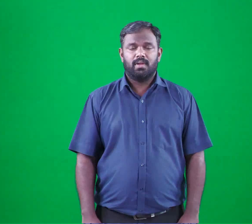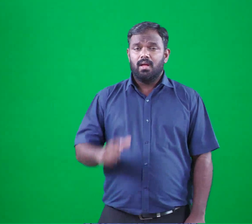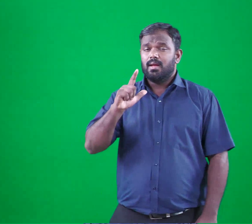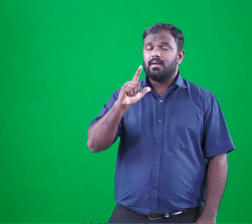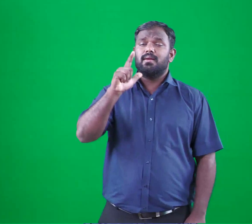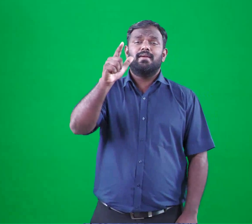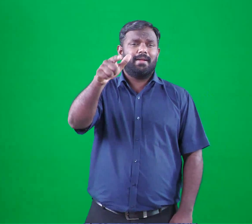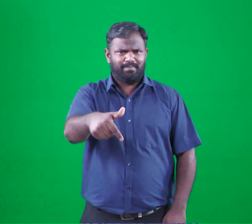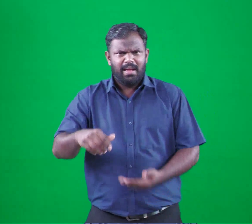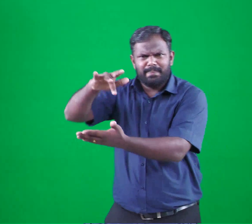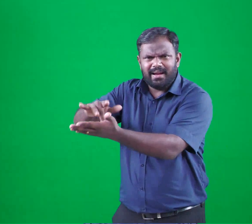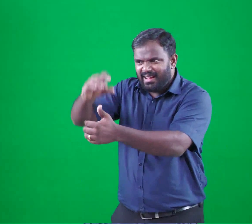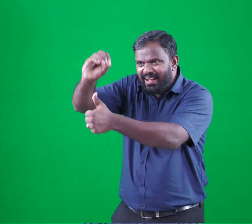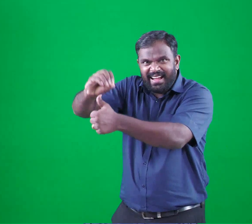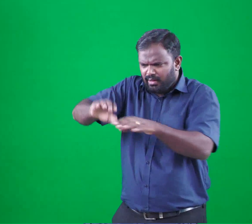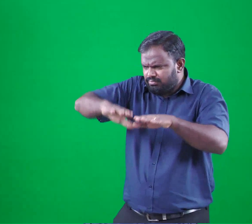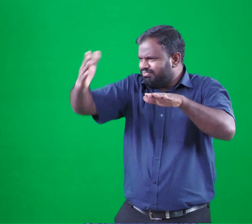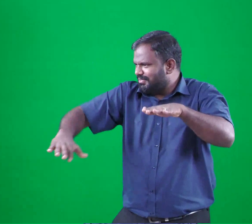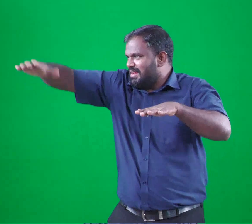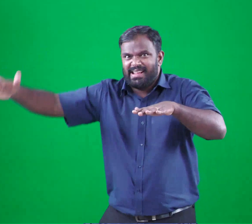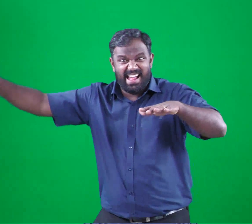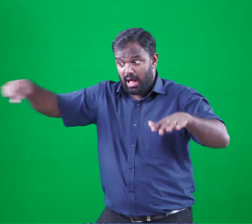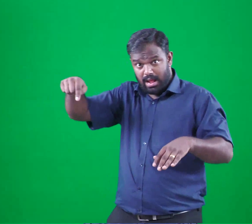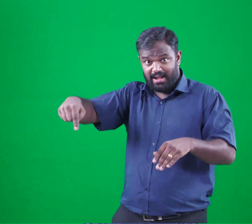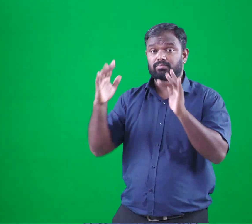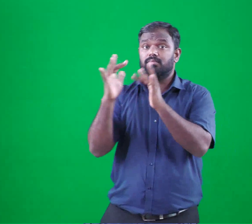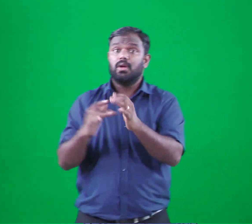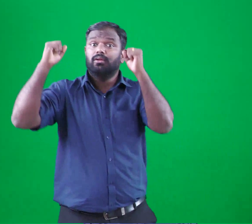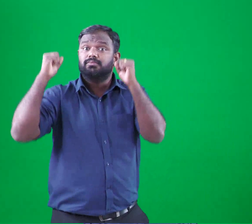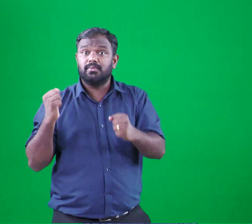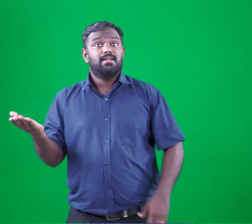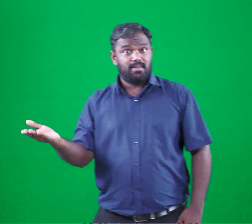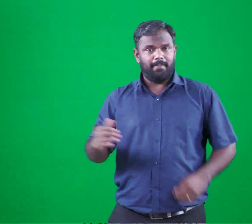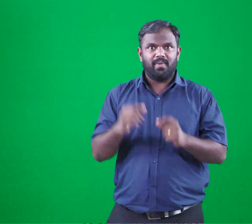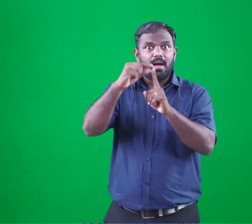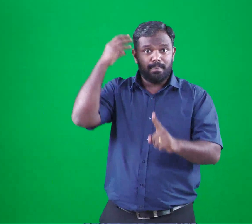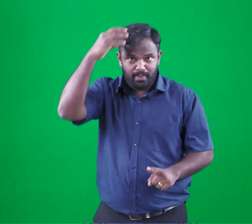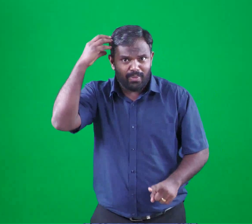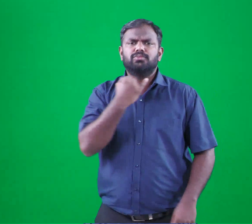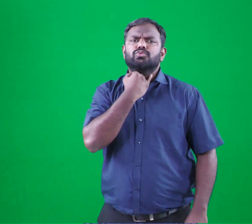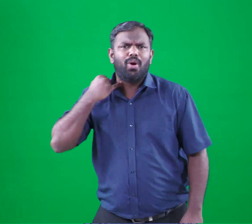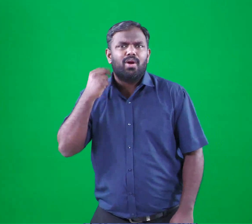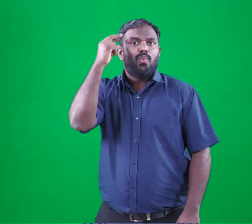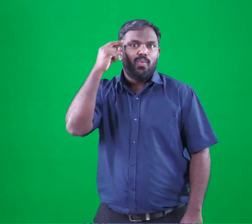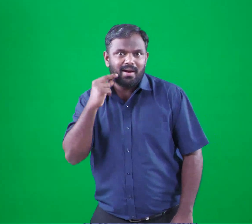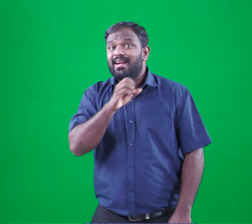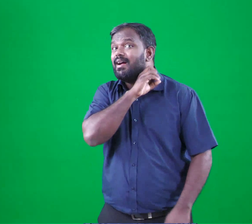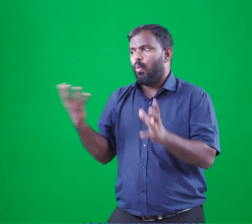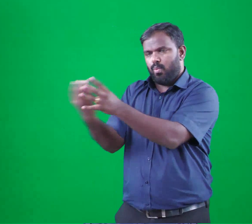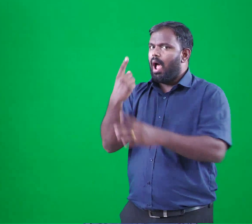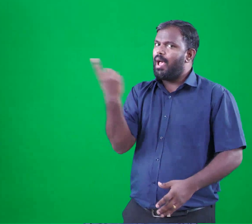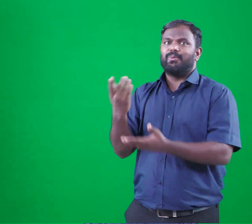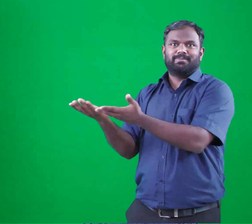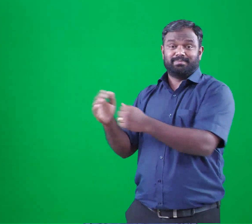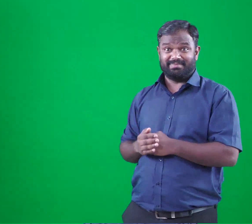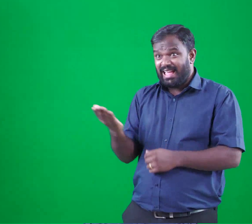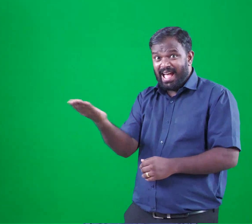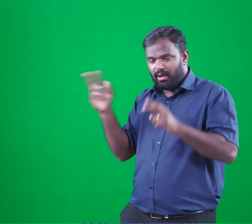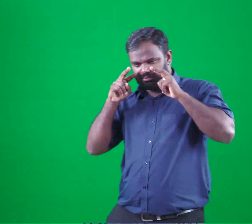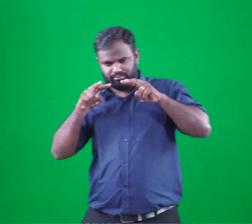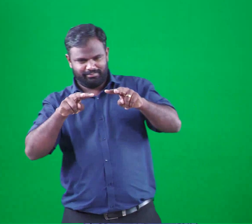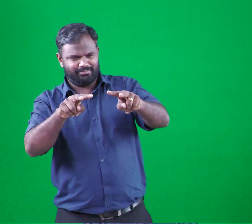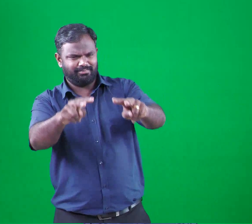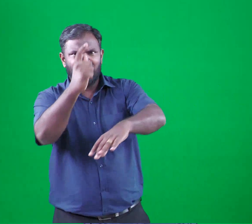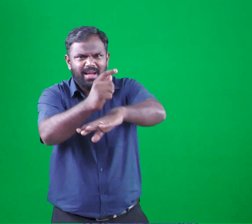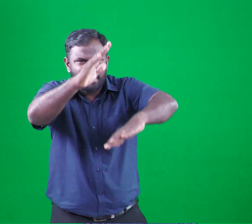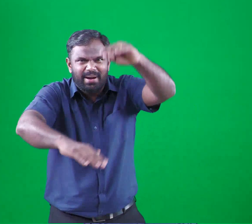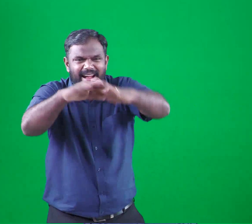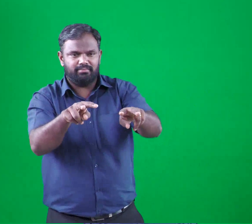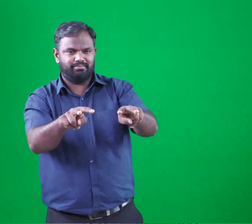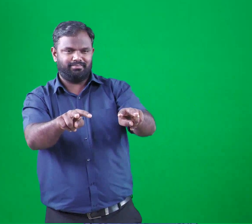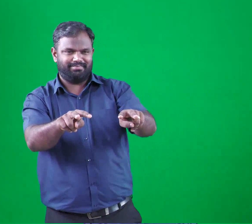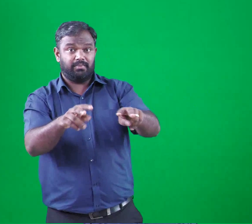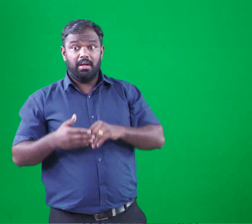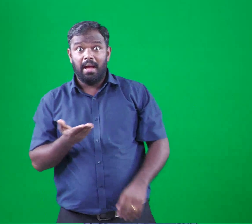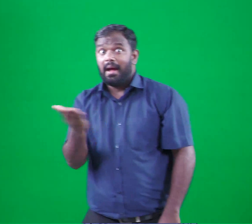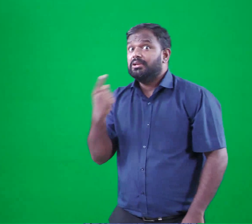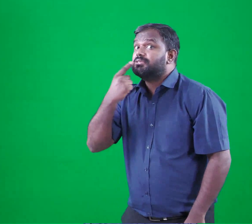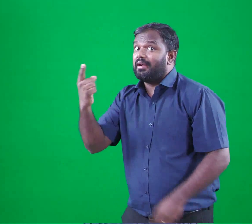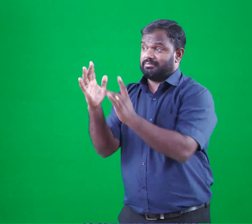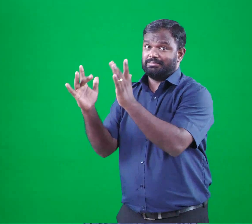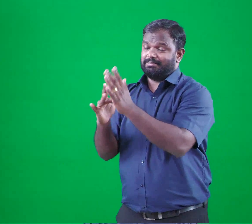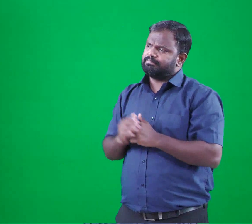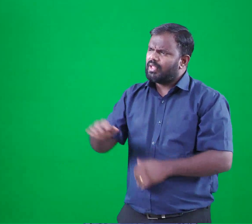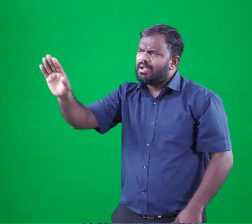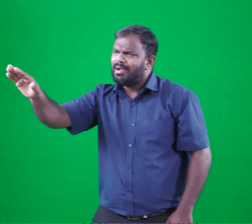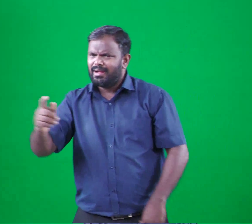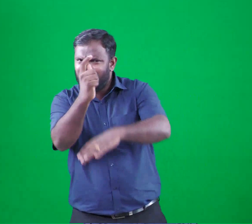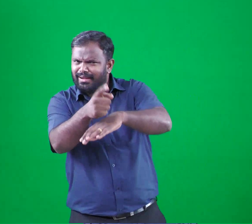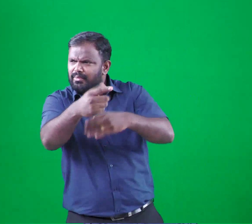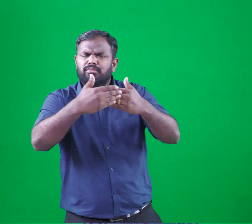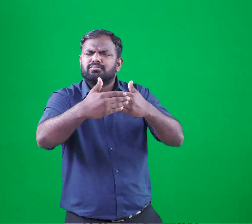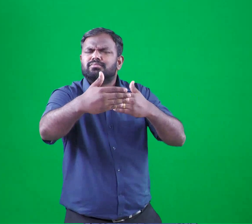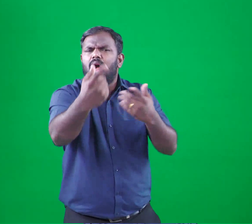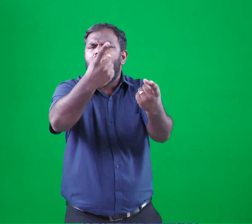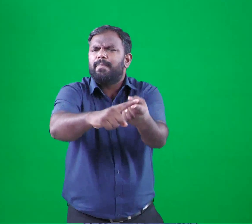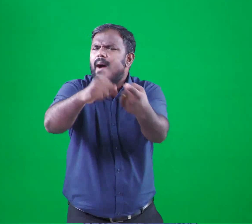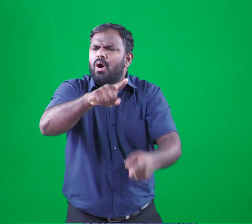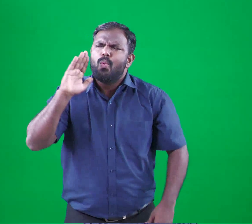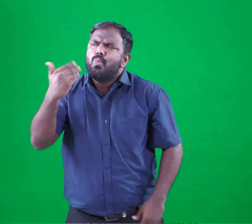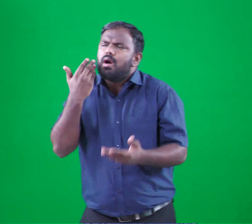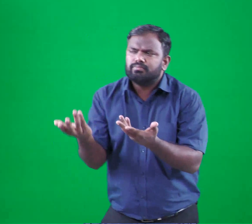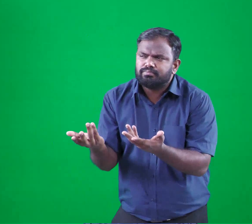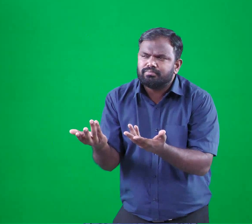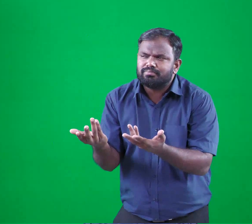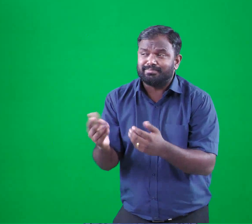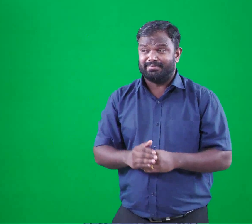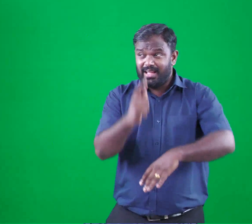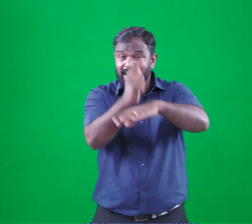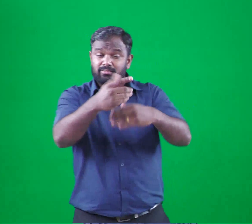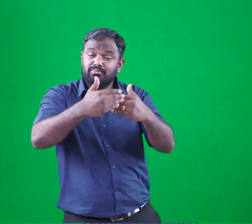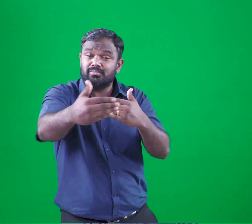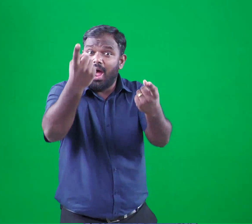While Jesus was sitting on the Mount of Olives opposite the temple, Peter, James, John, and Andrew asked Him privately, "Tell us, when will these things happen?